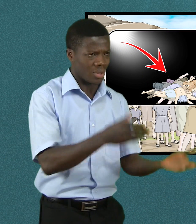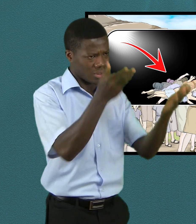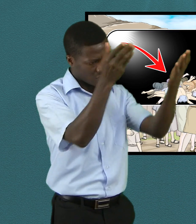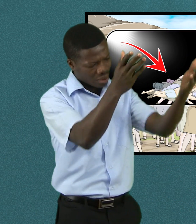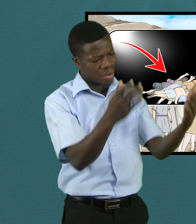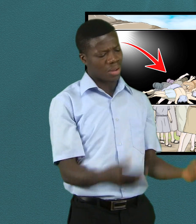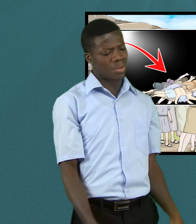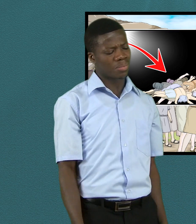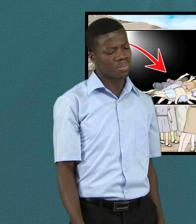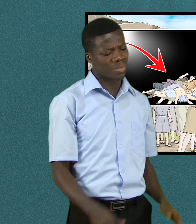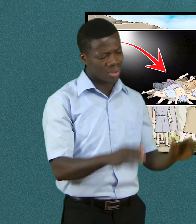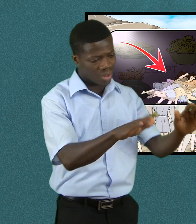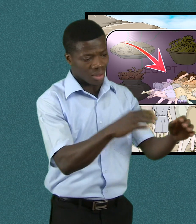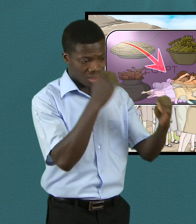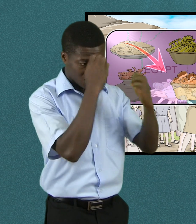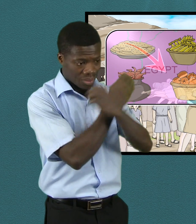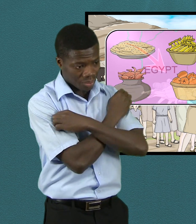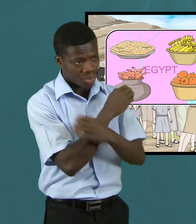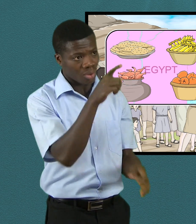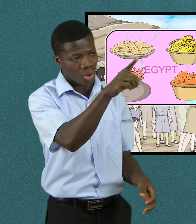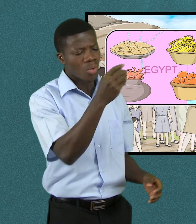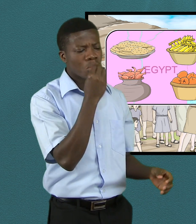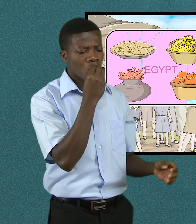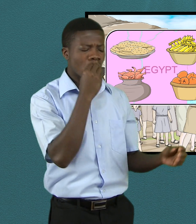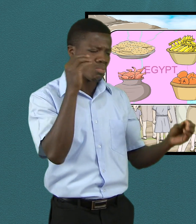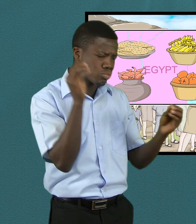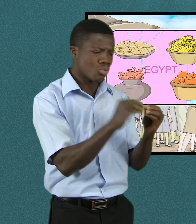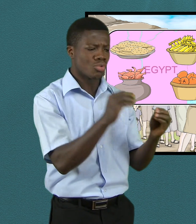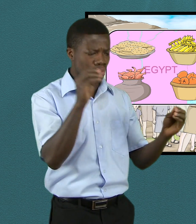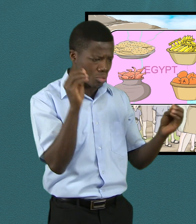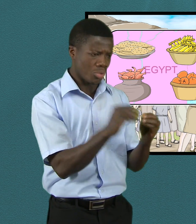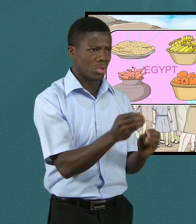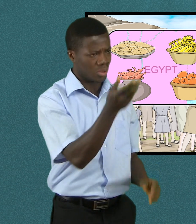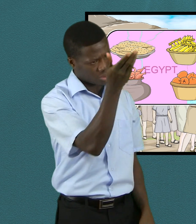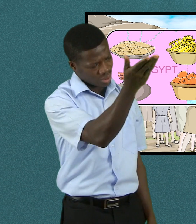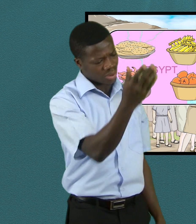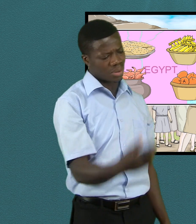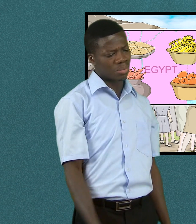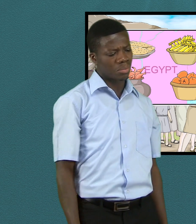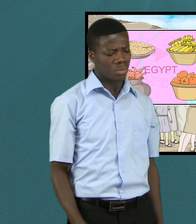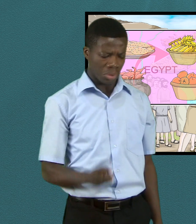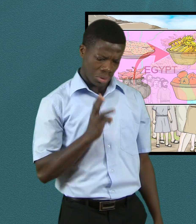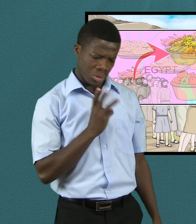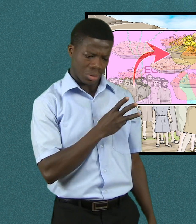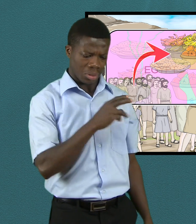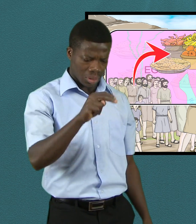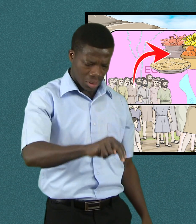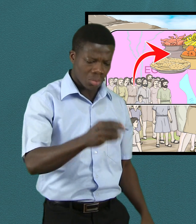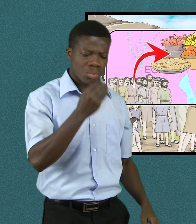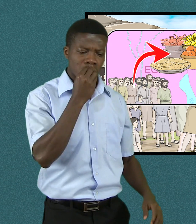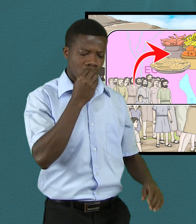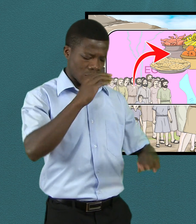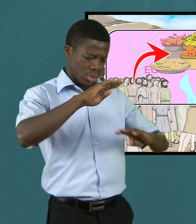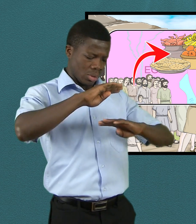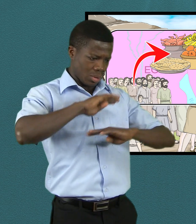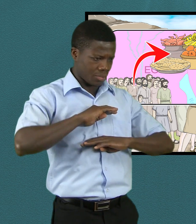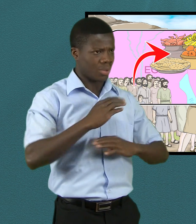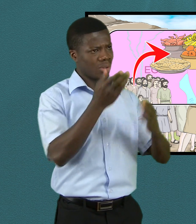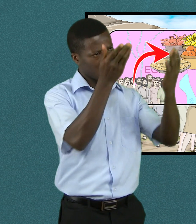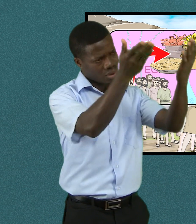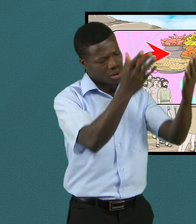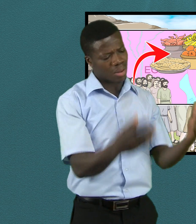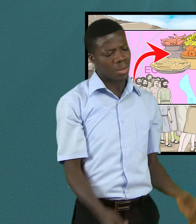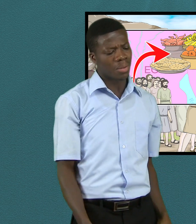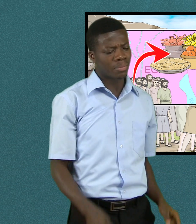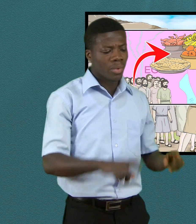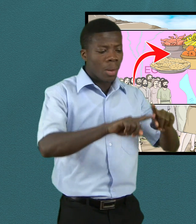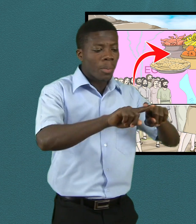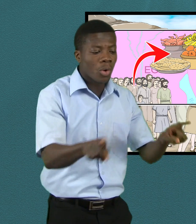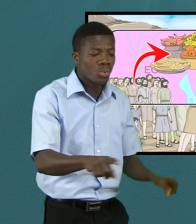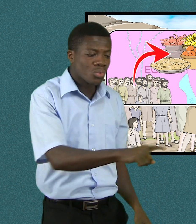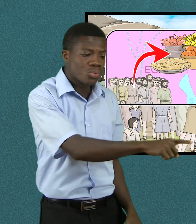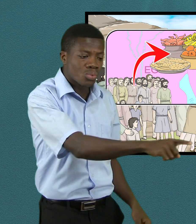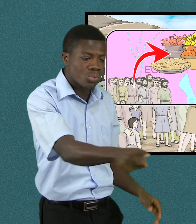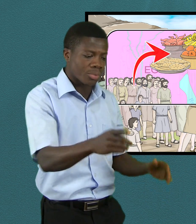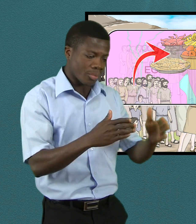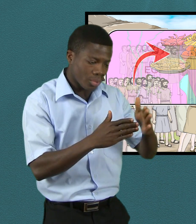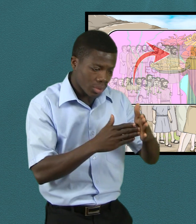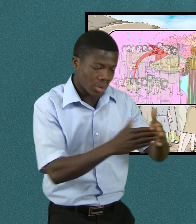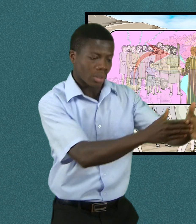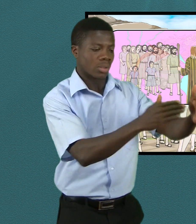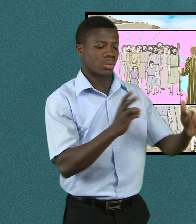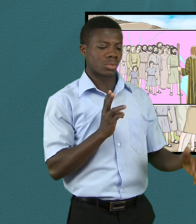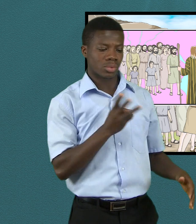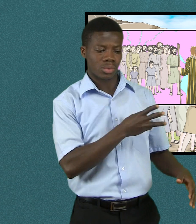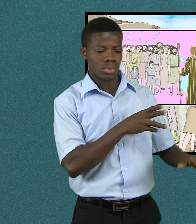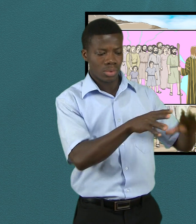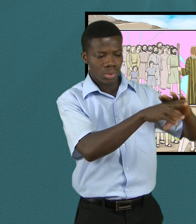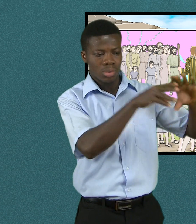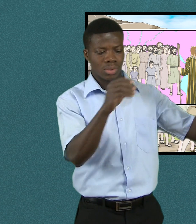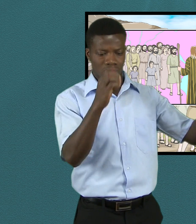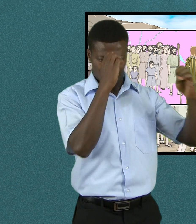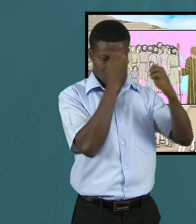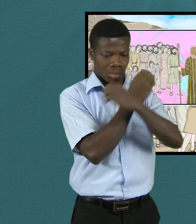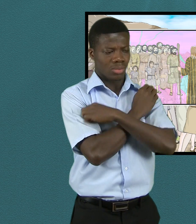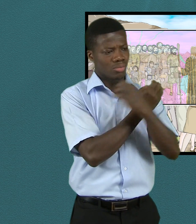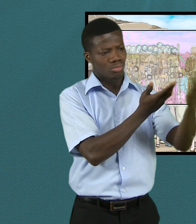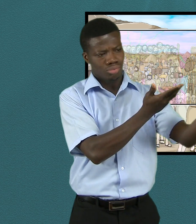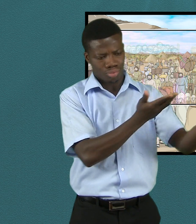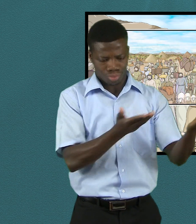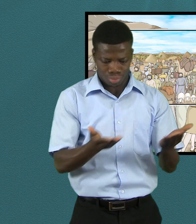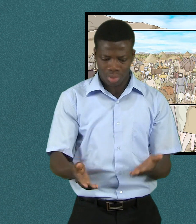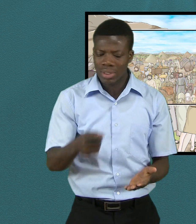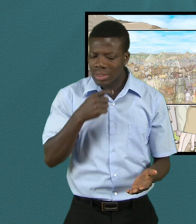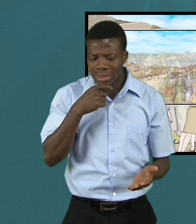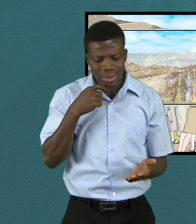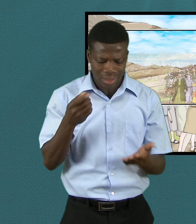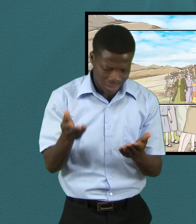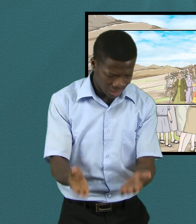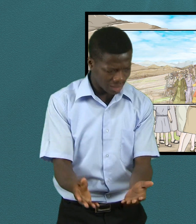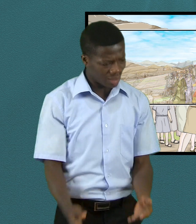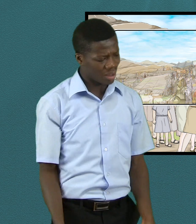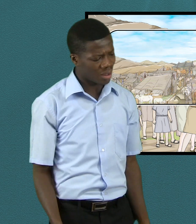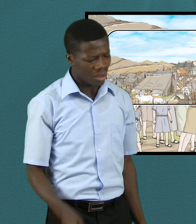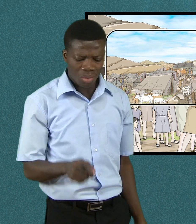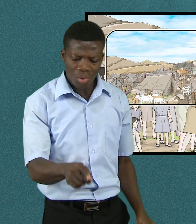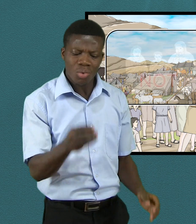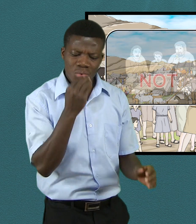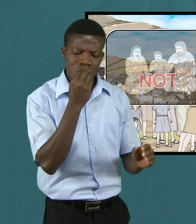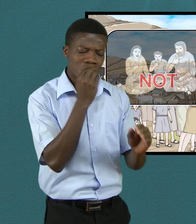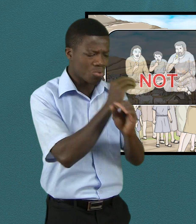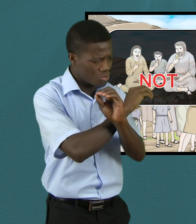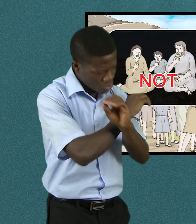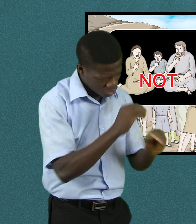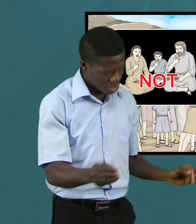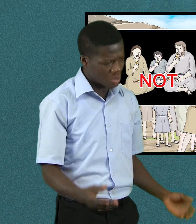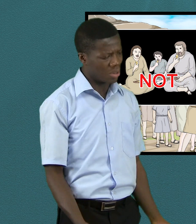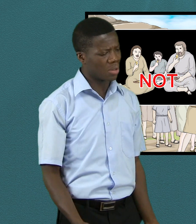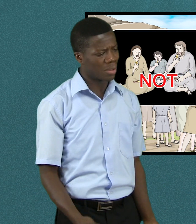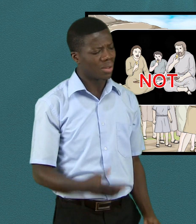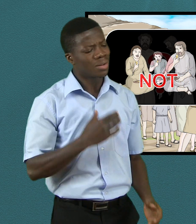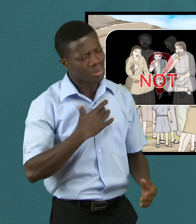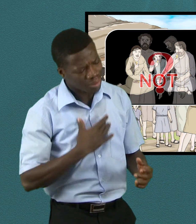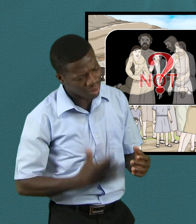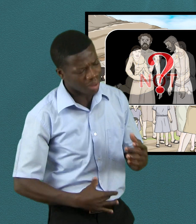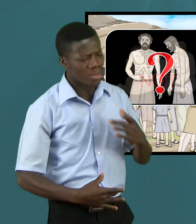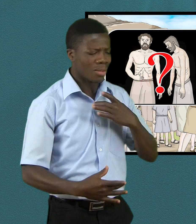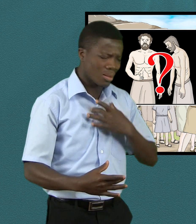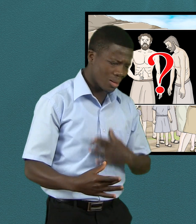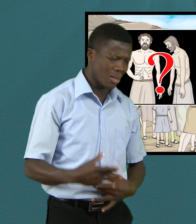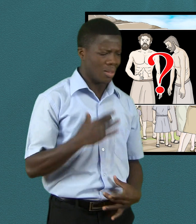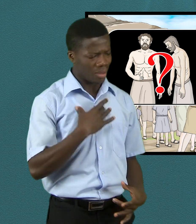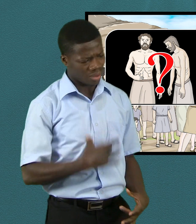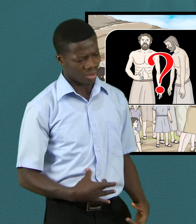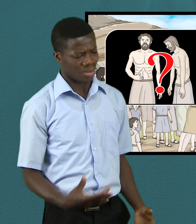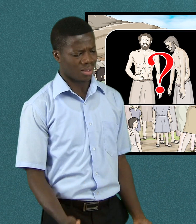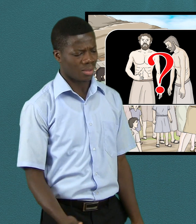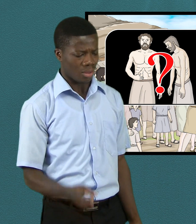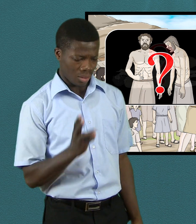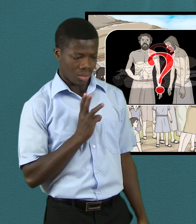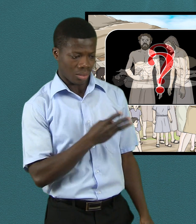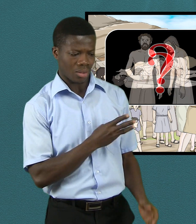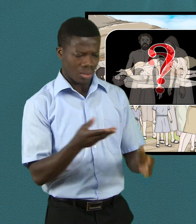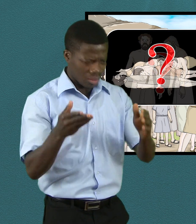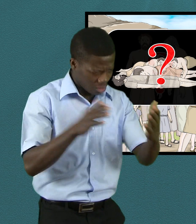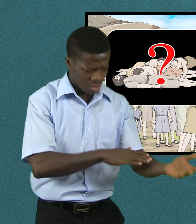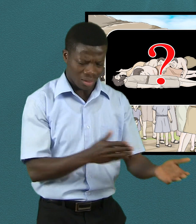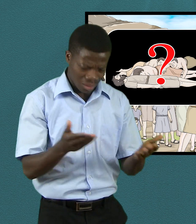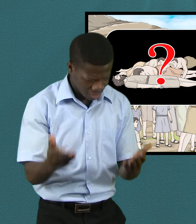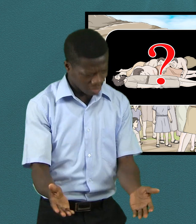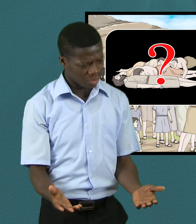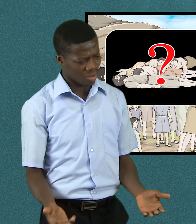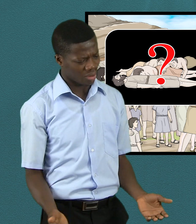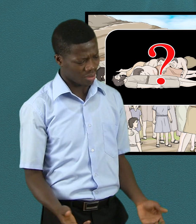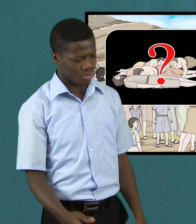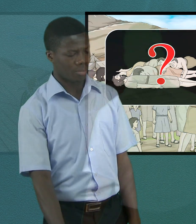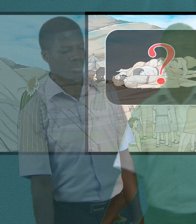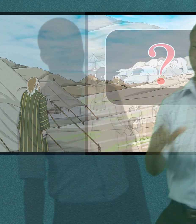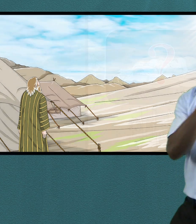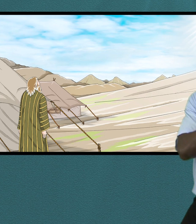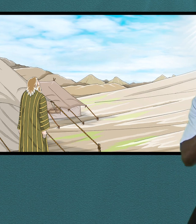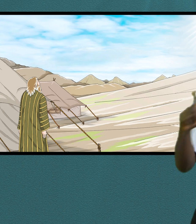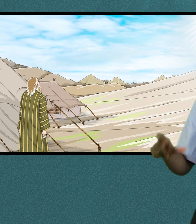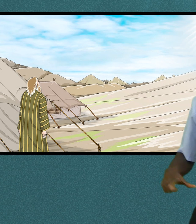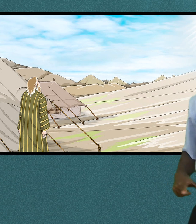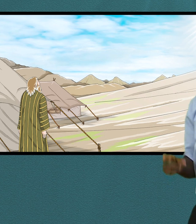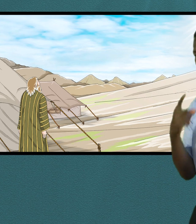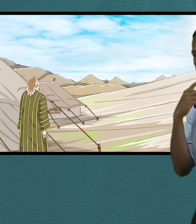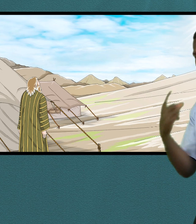“There we sat by pots of meat and ate our fill of bread, but you have brought us into this desert to starve this whole assembly to death!”